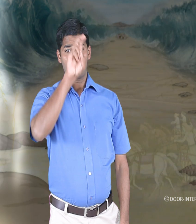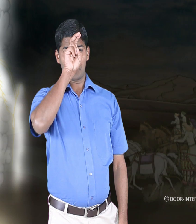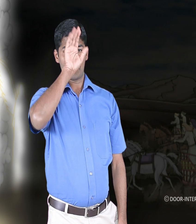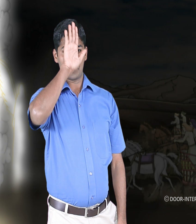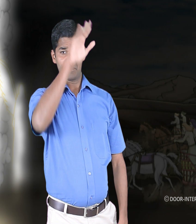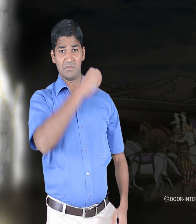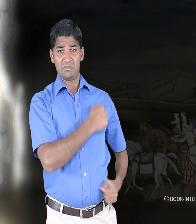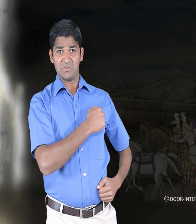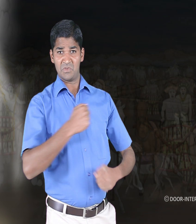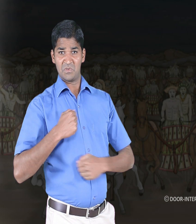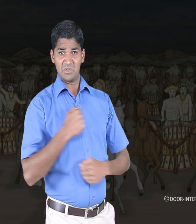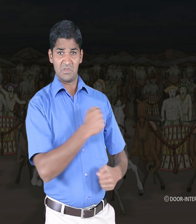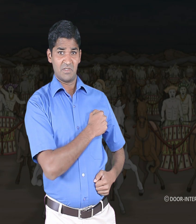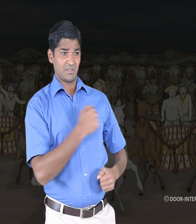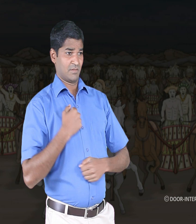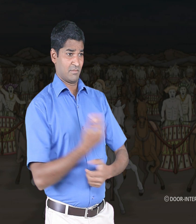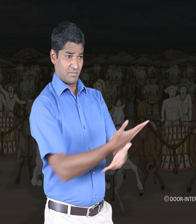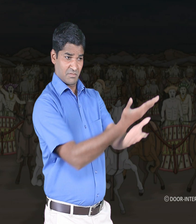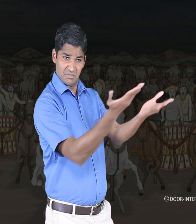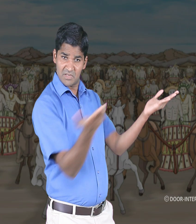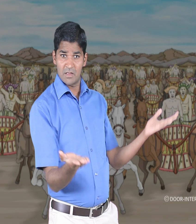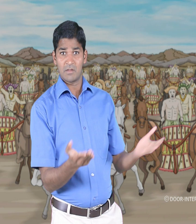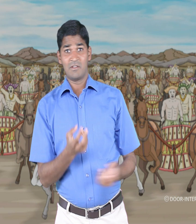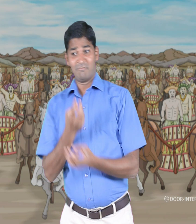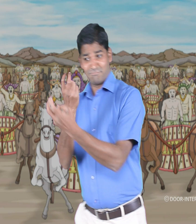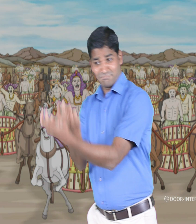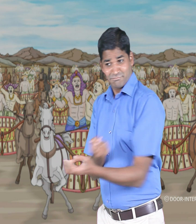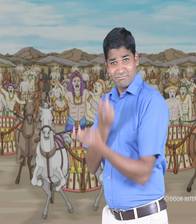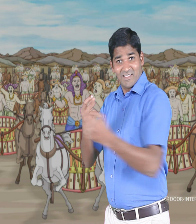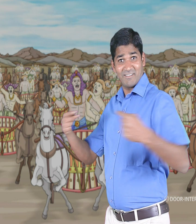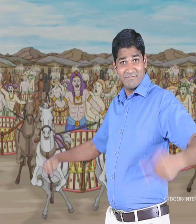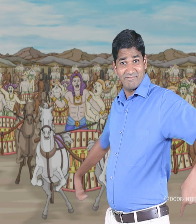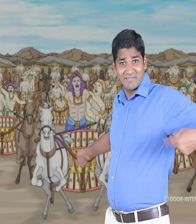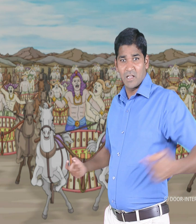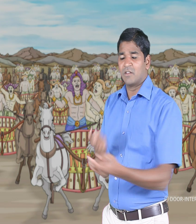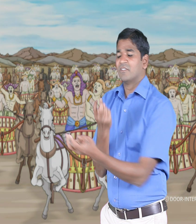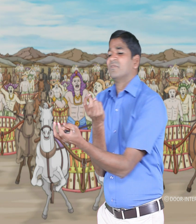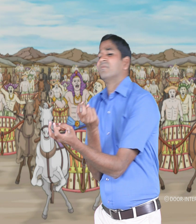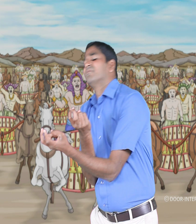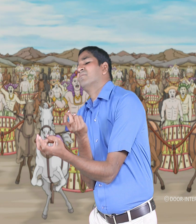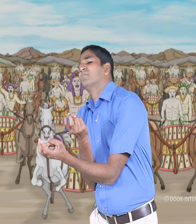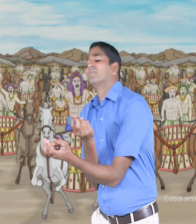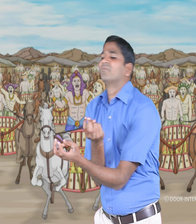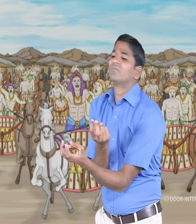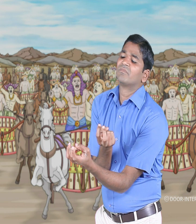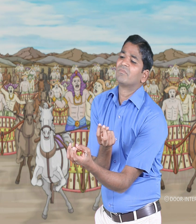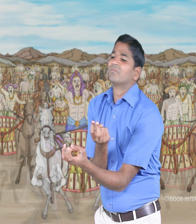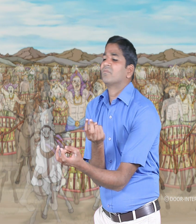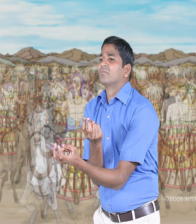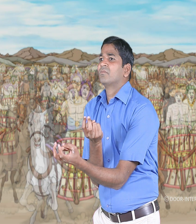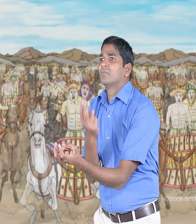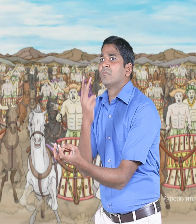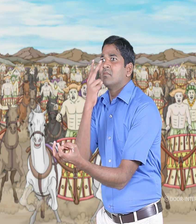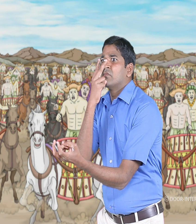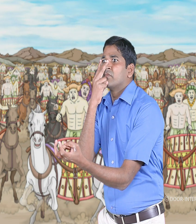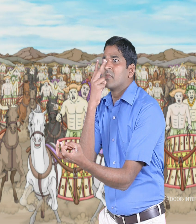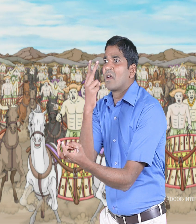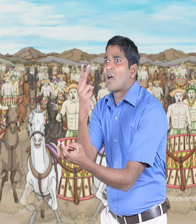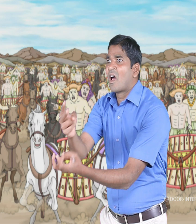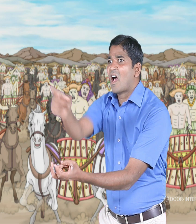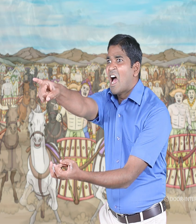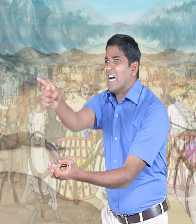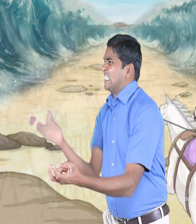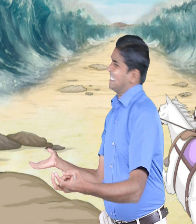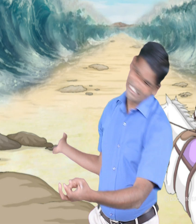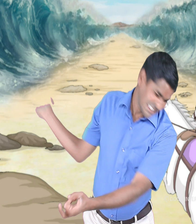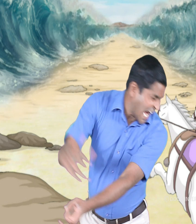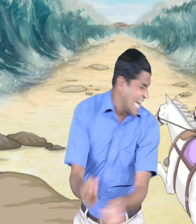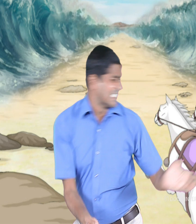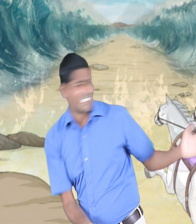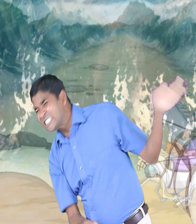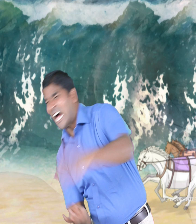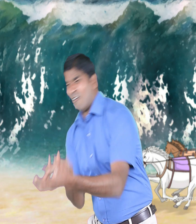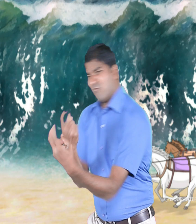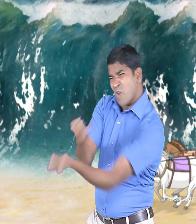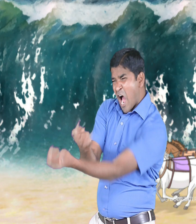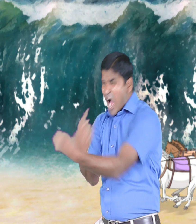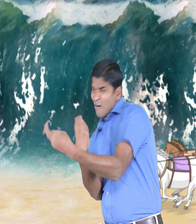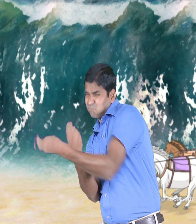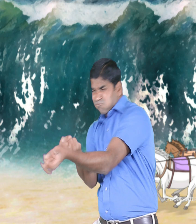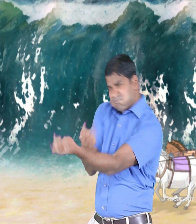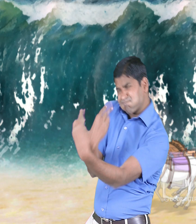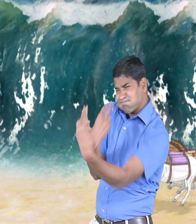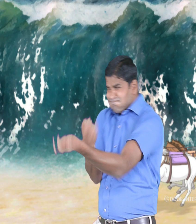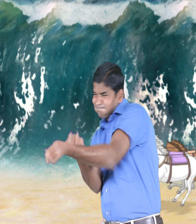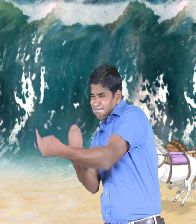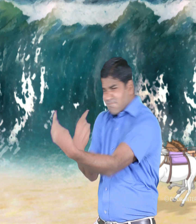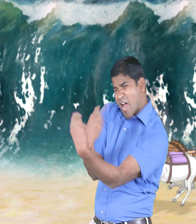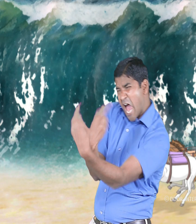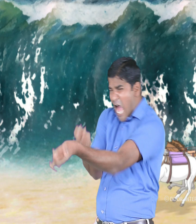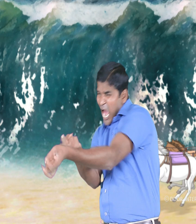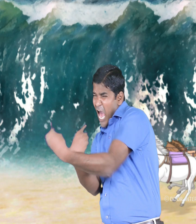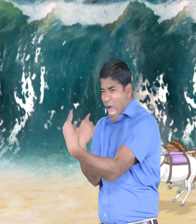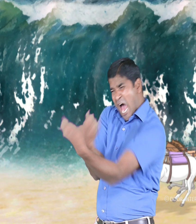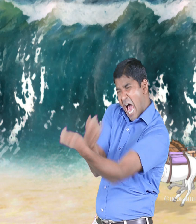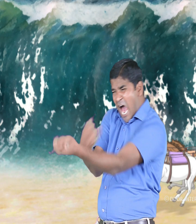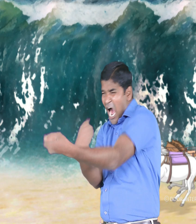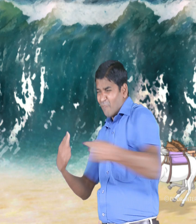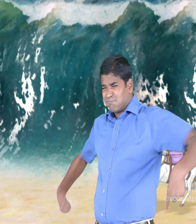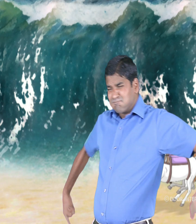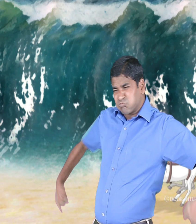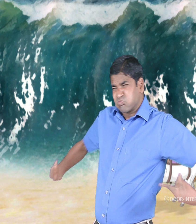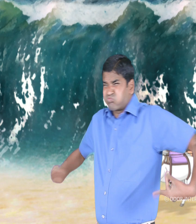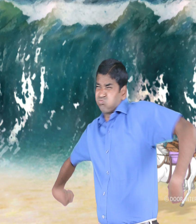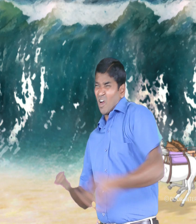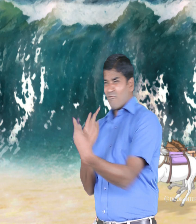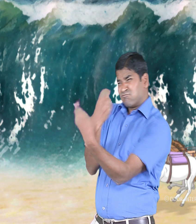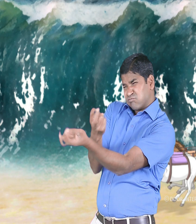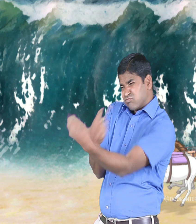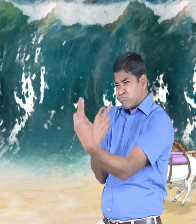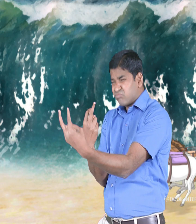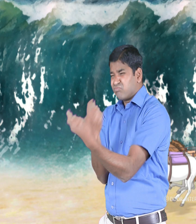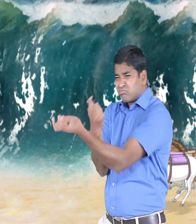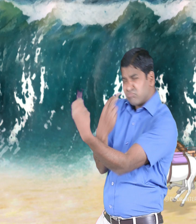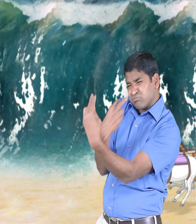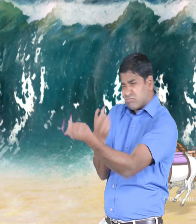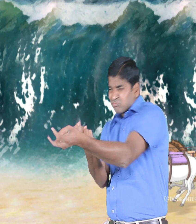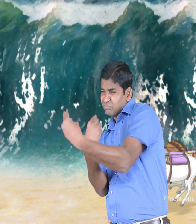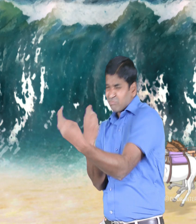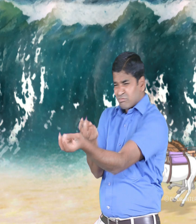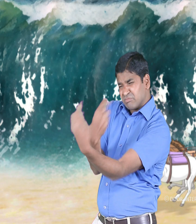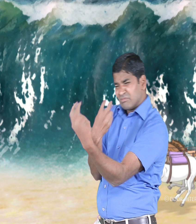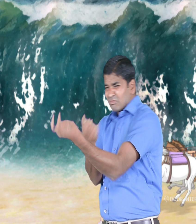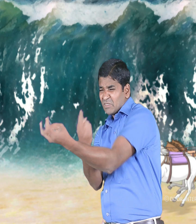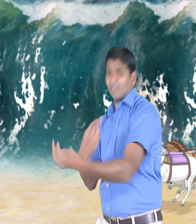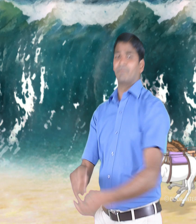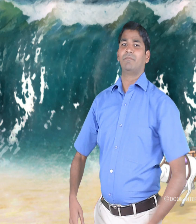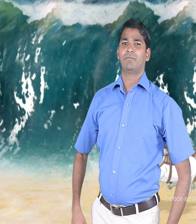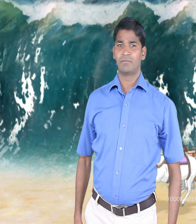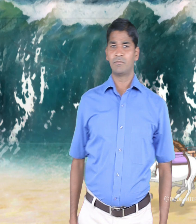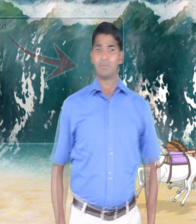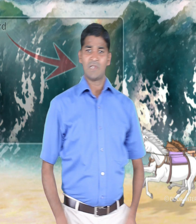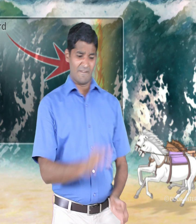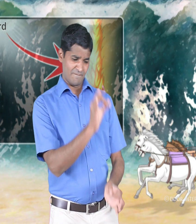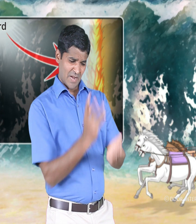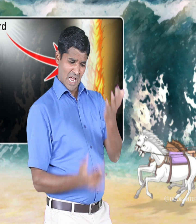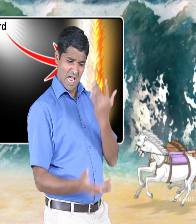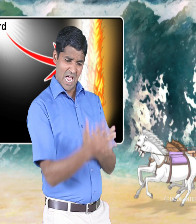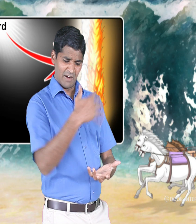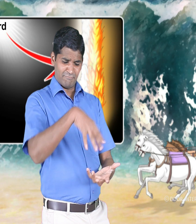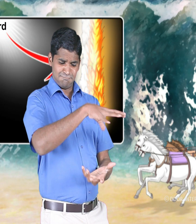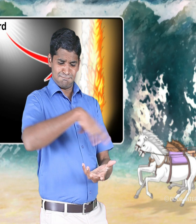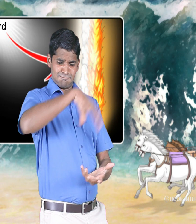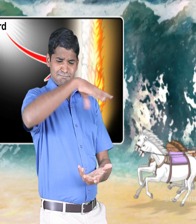And the Egyptians chased after them—all Pharaoh’s horses, chariots, and horsemen—and followed them into the sea.